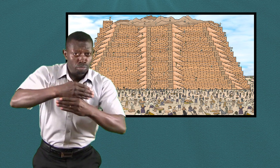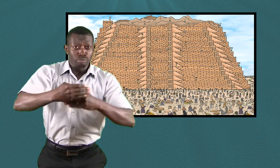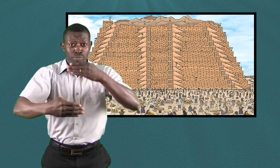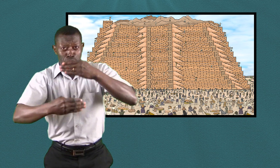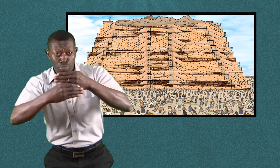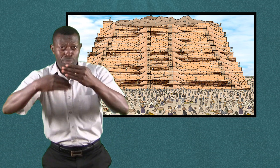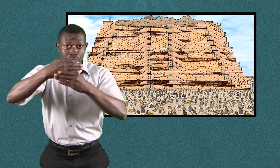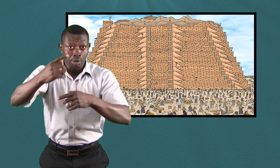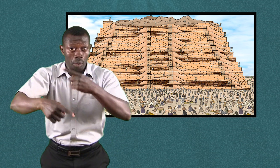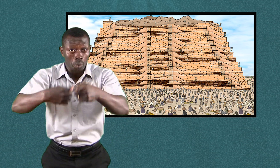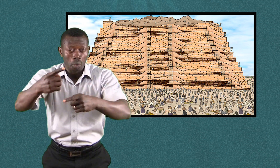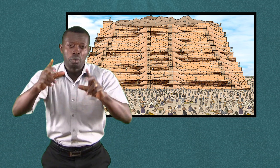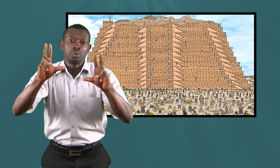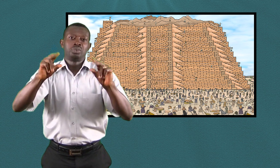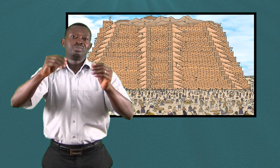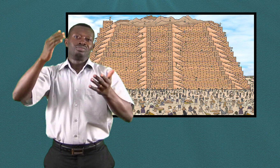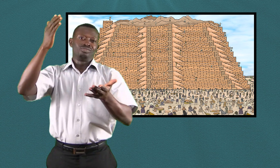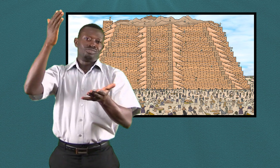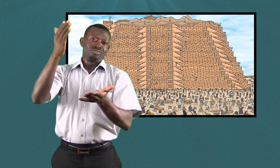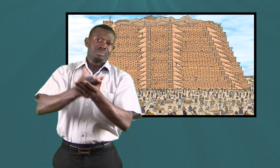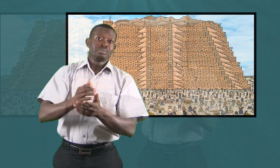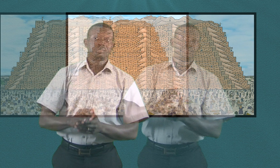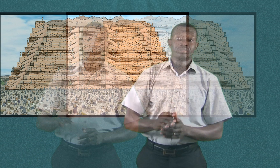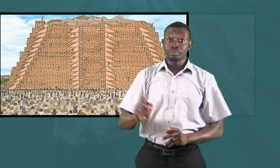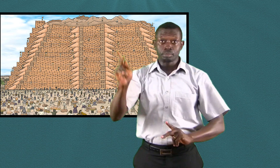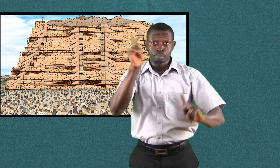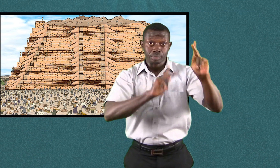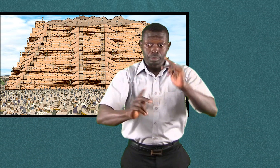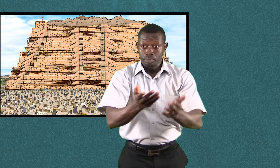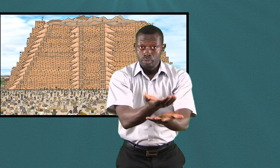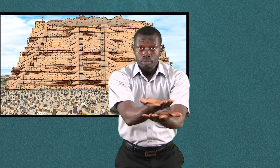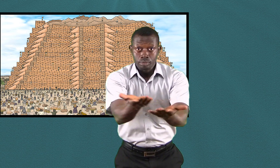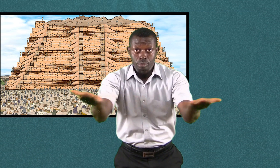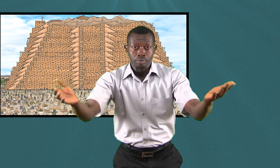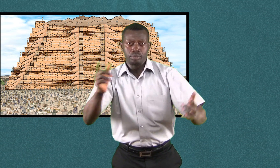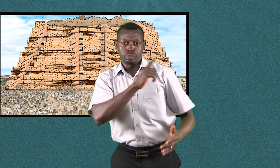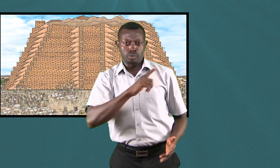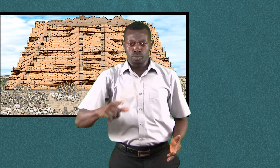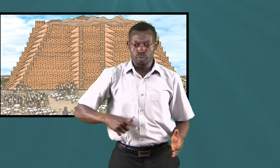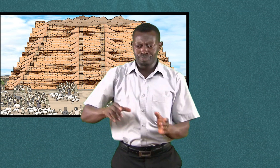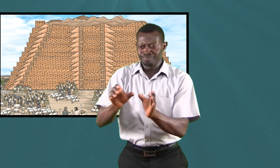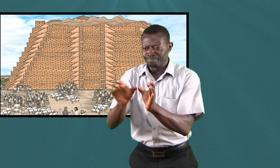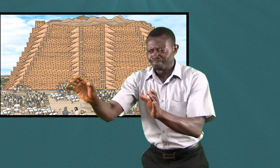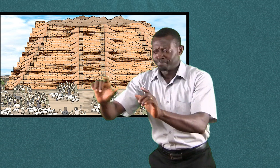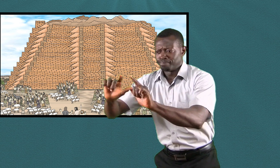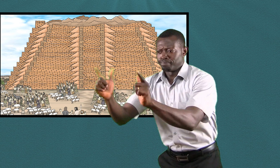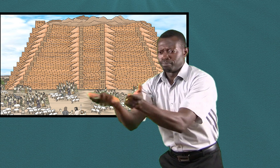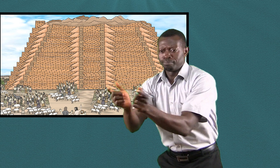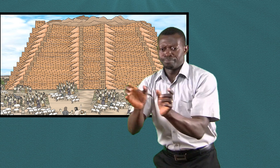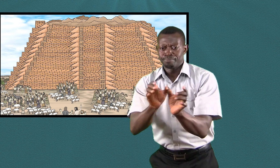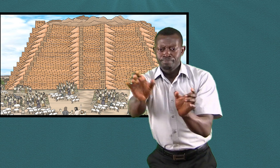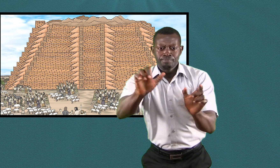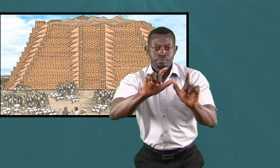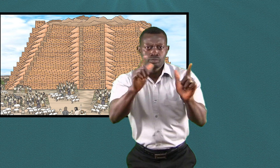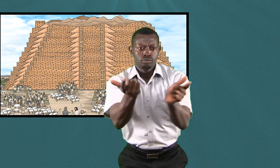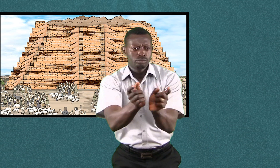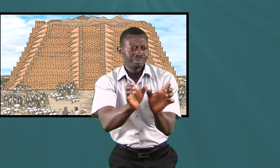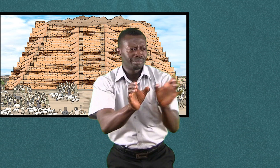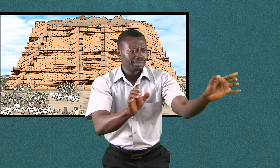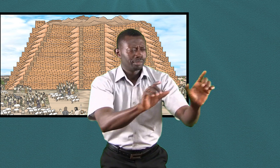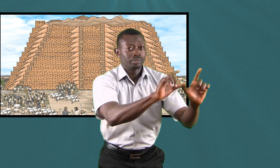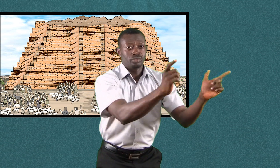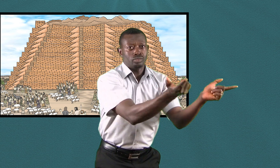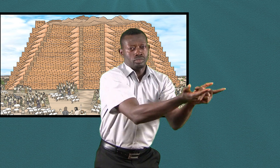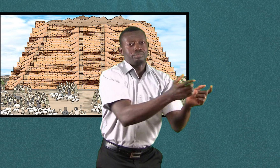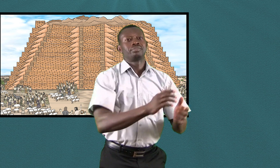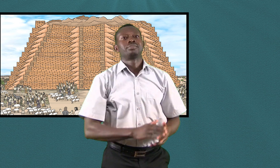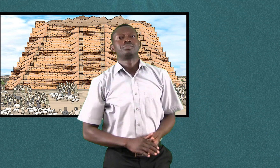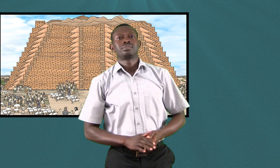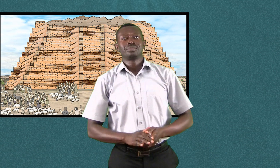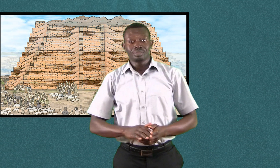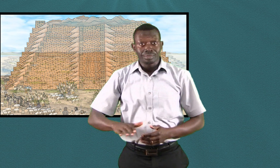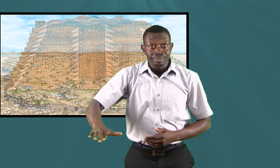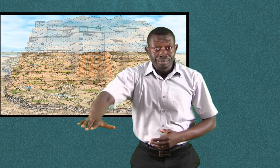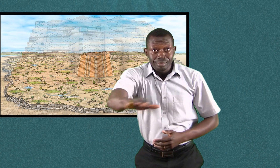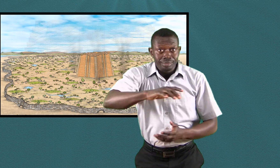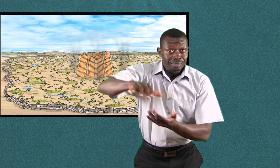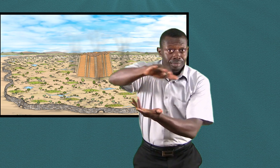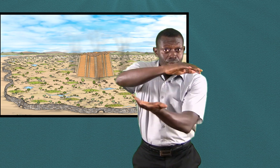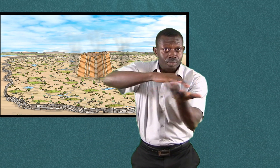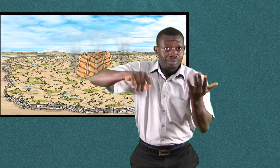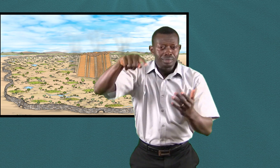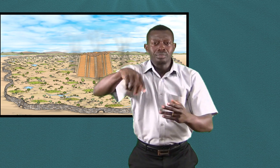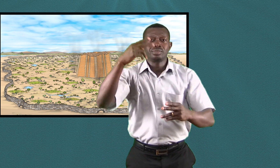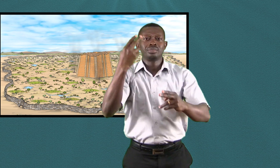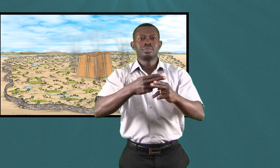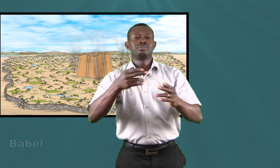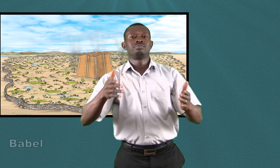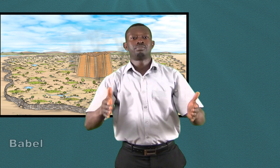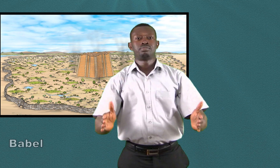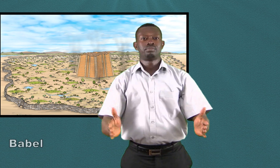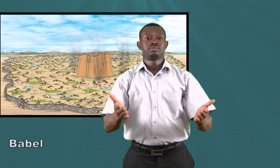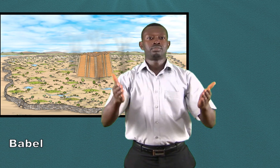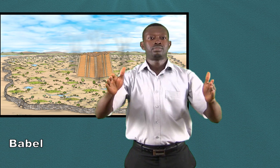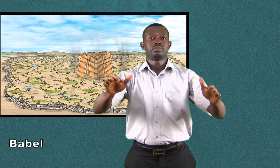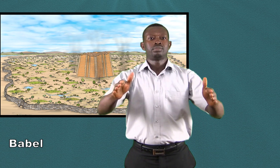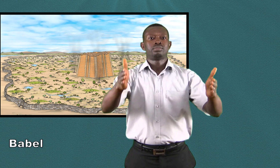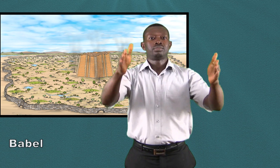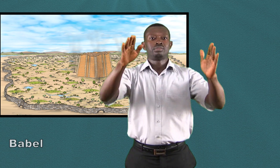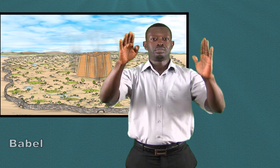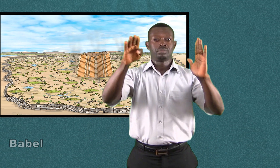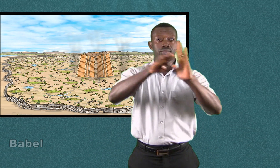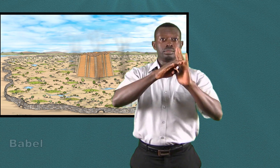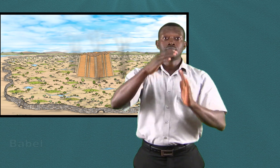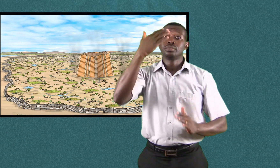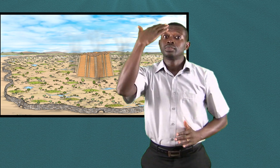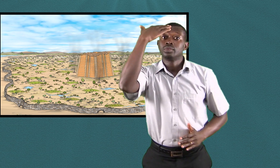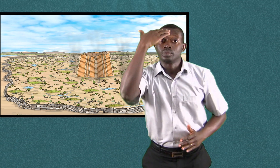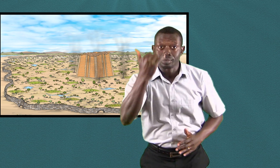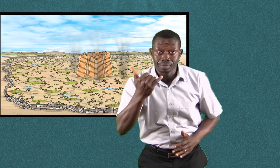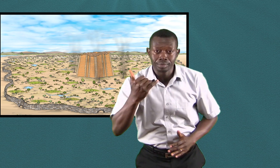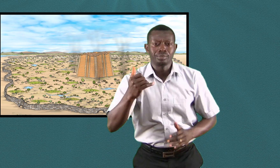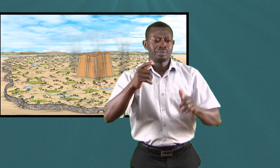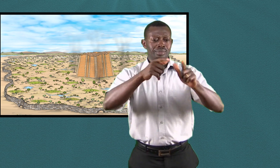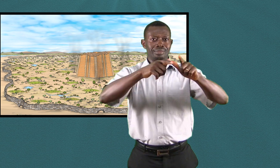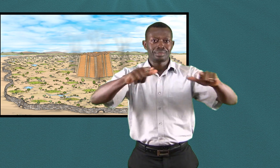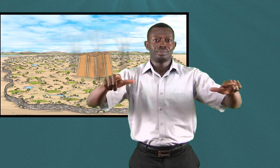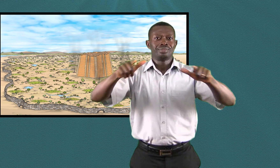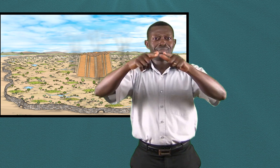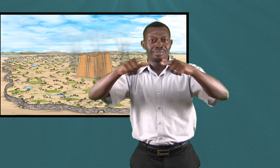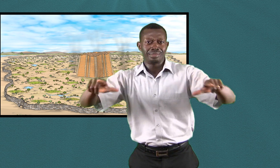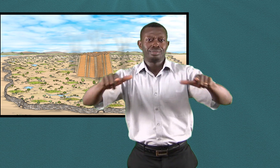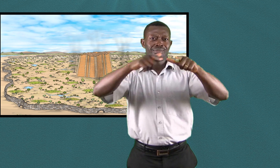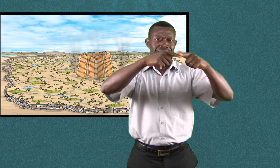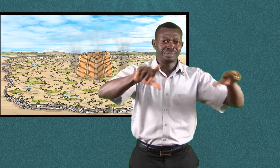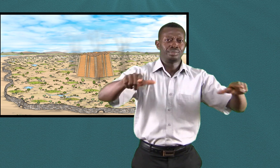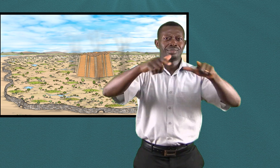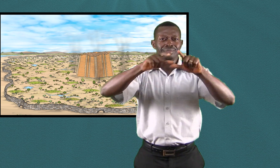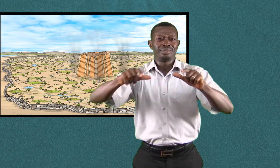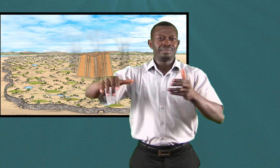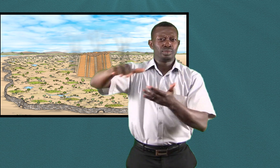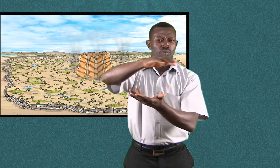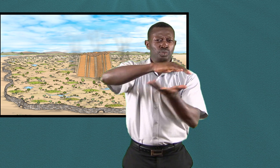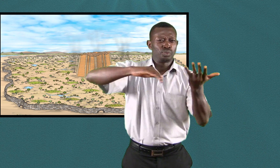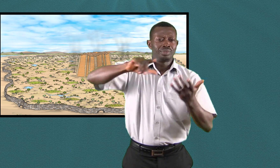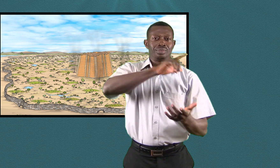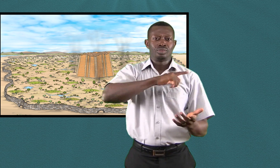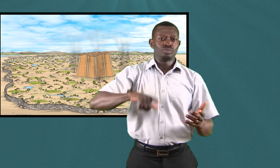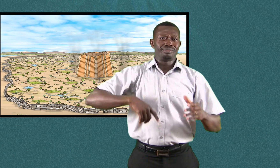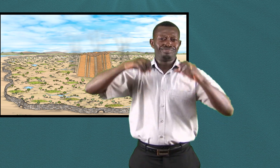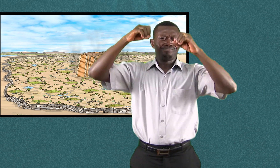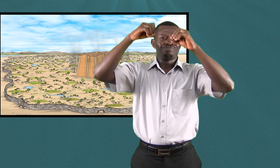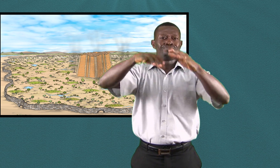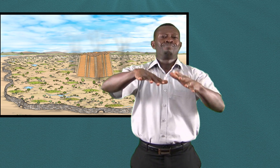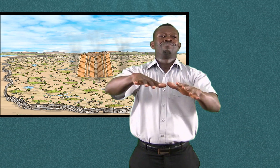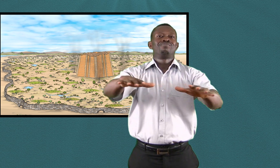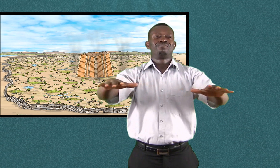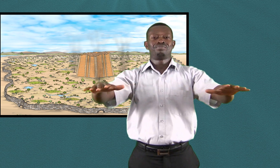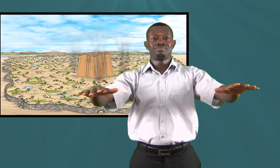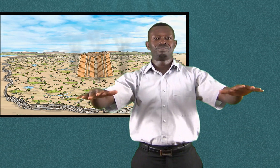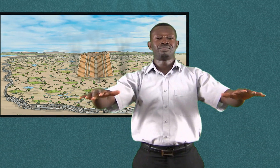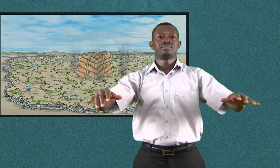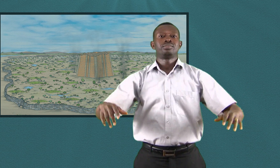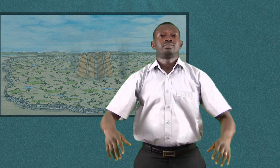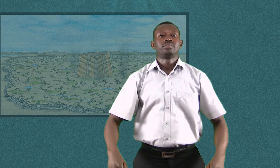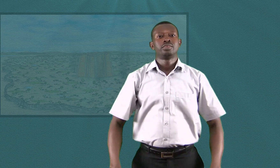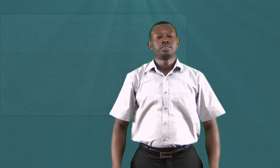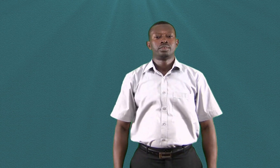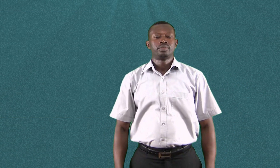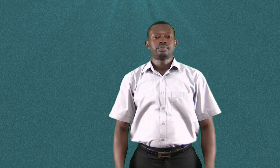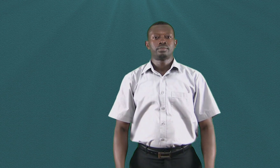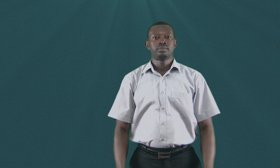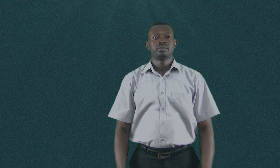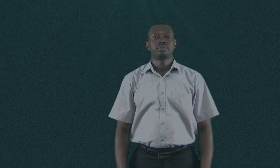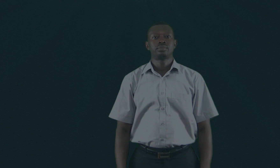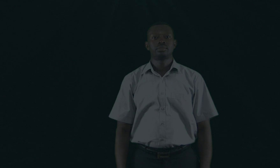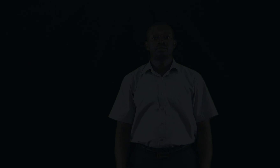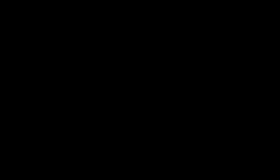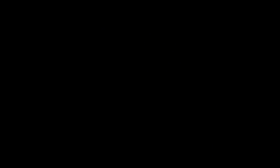That is why it is called Babel, for there the LORD confused the language of the whole world, and from that place the LORD scattered them over the face of all the earth.